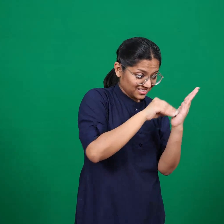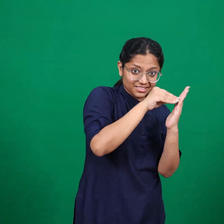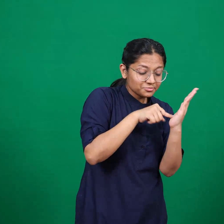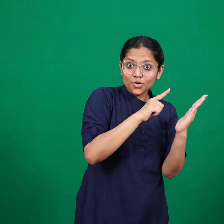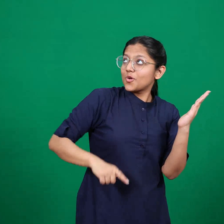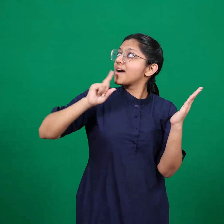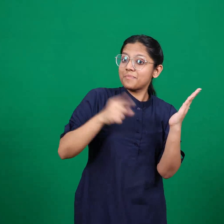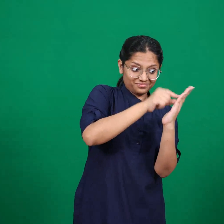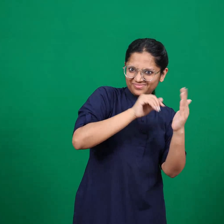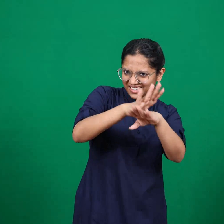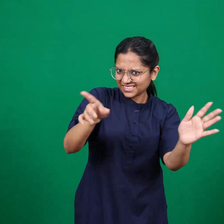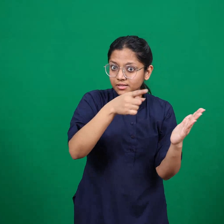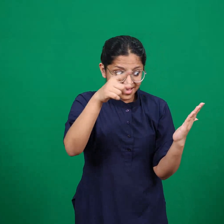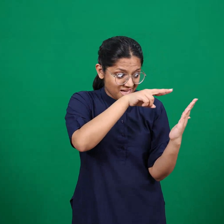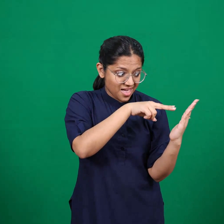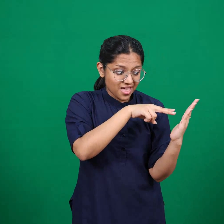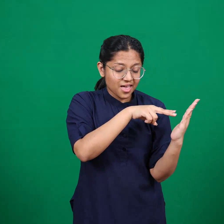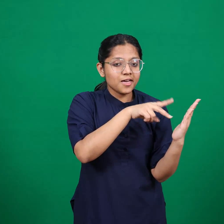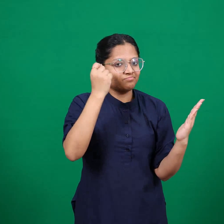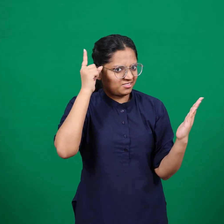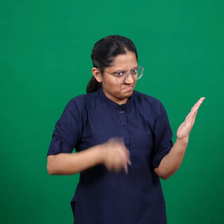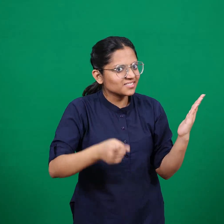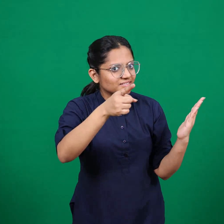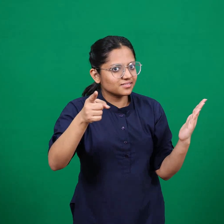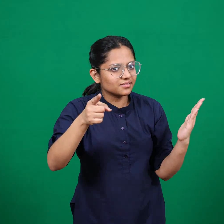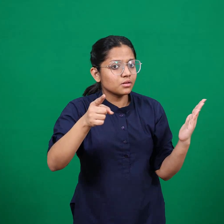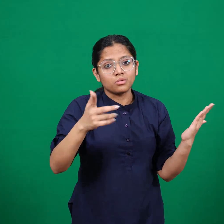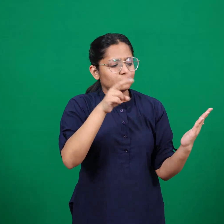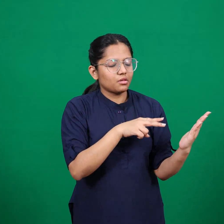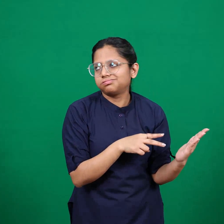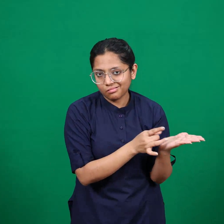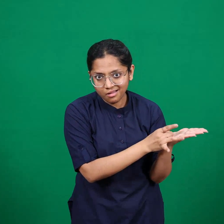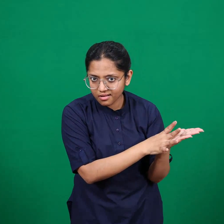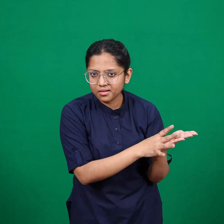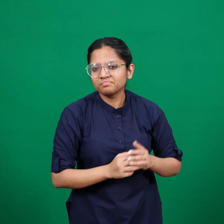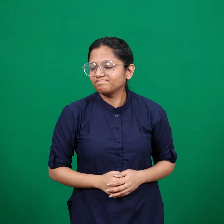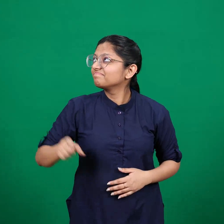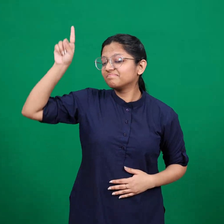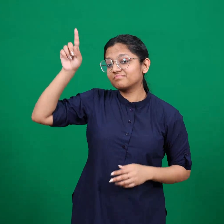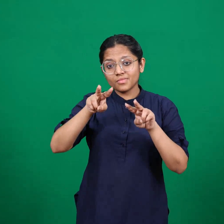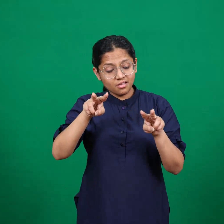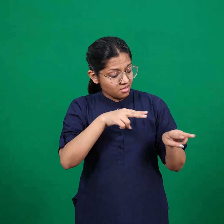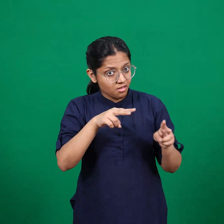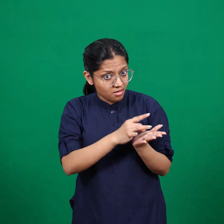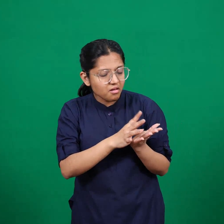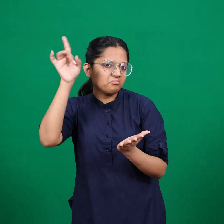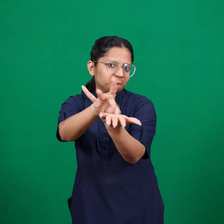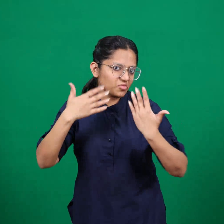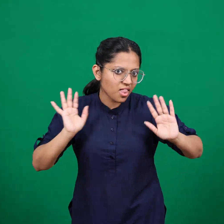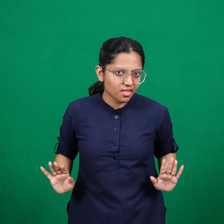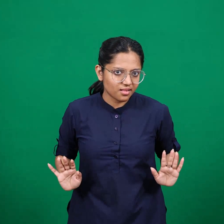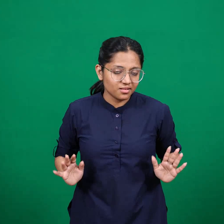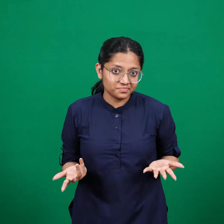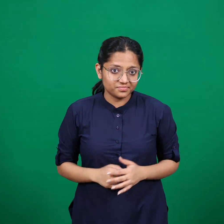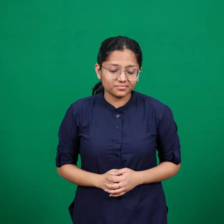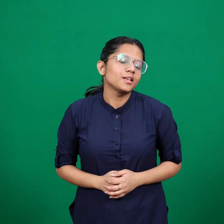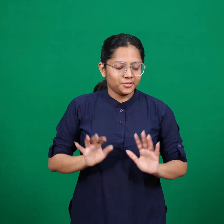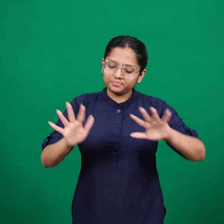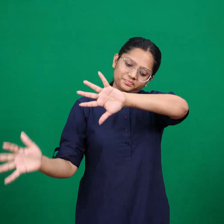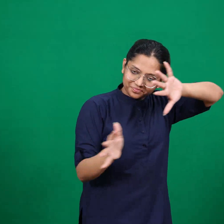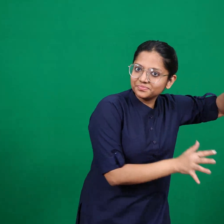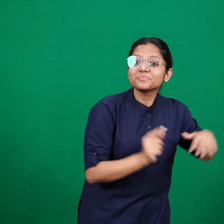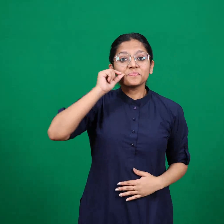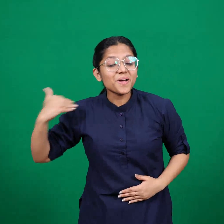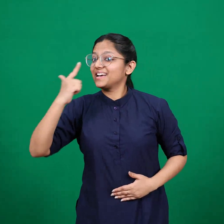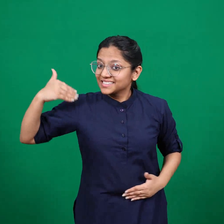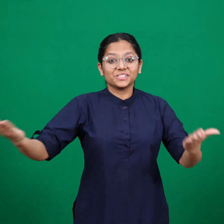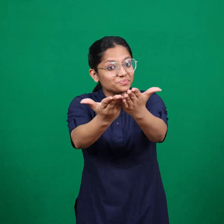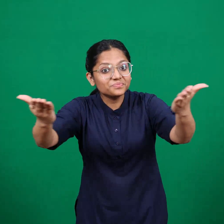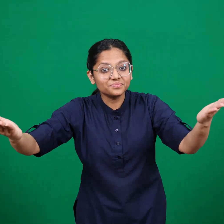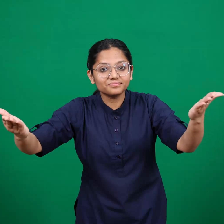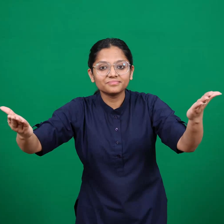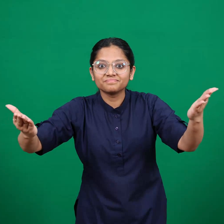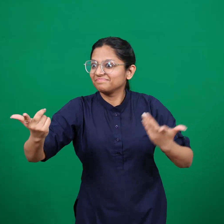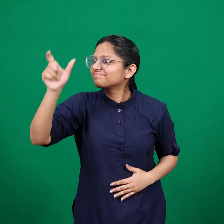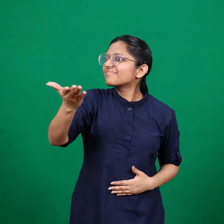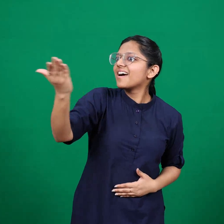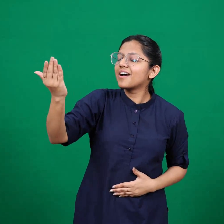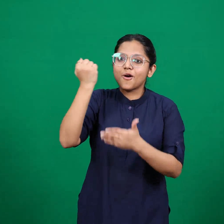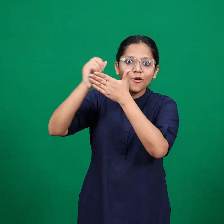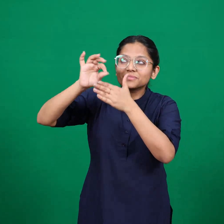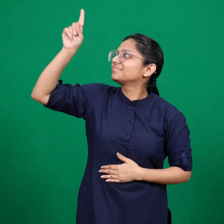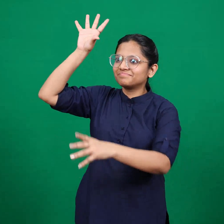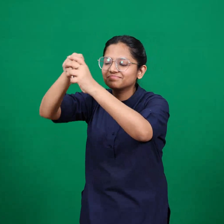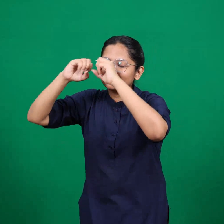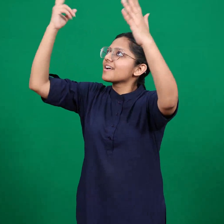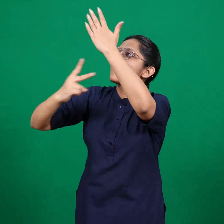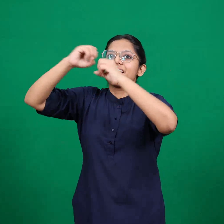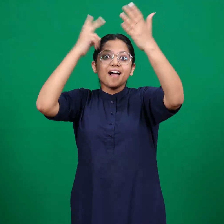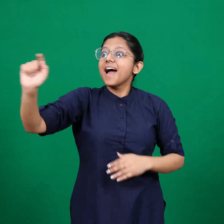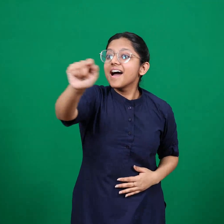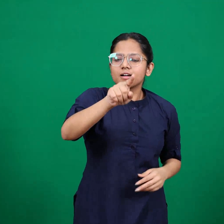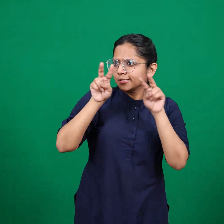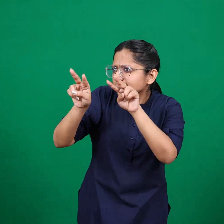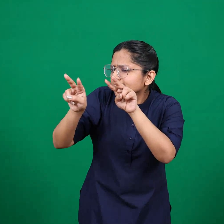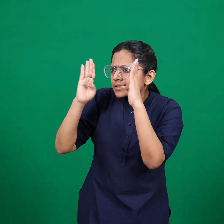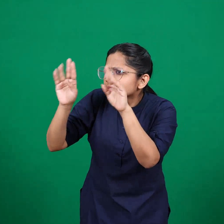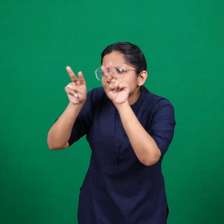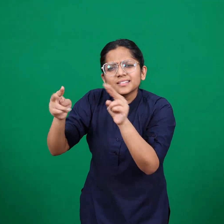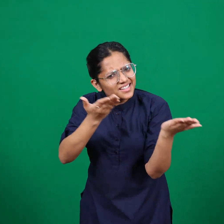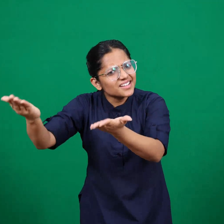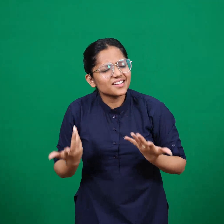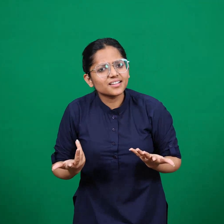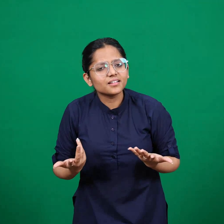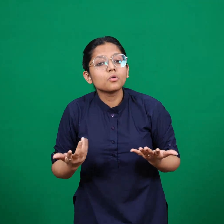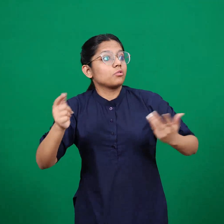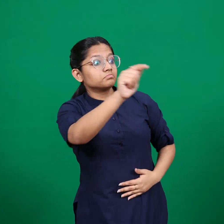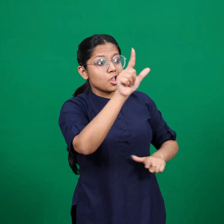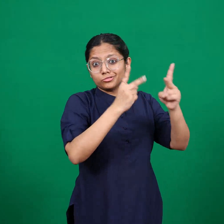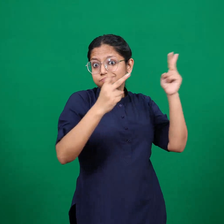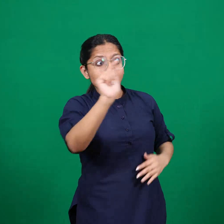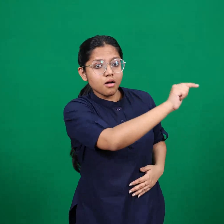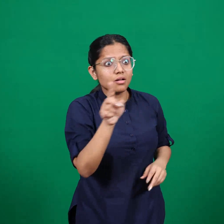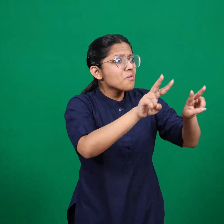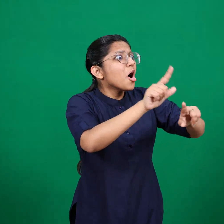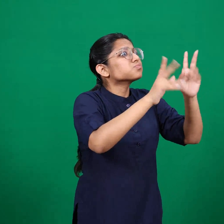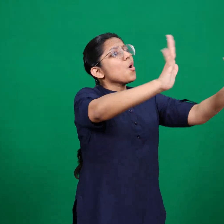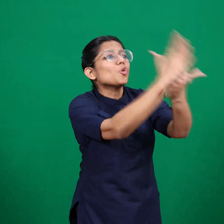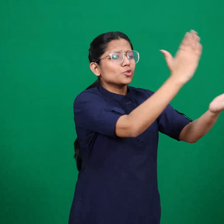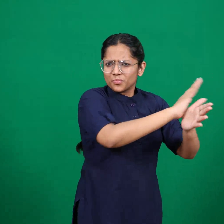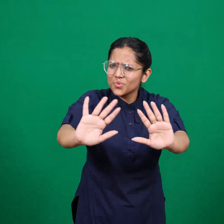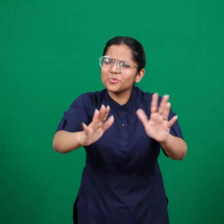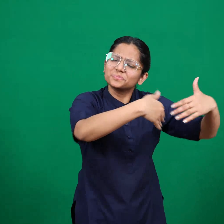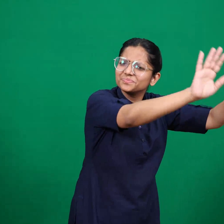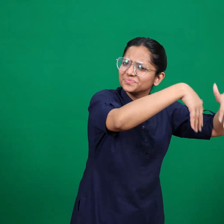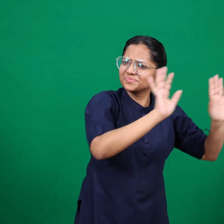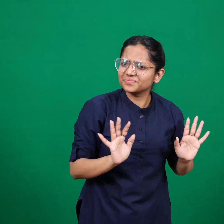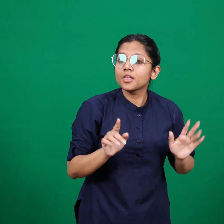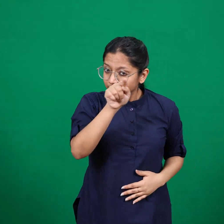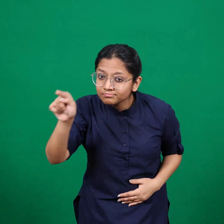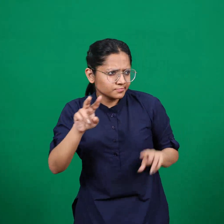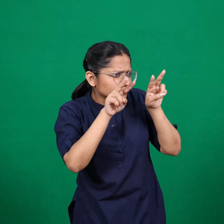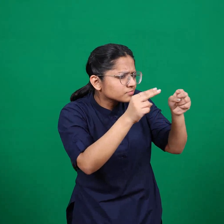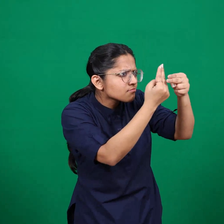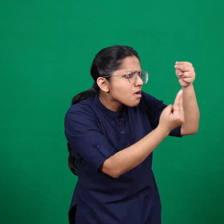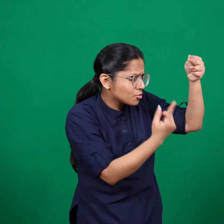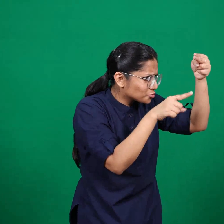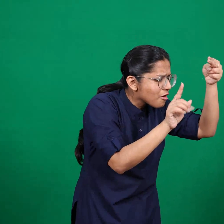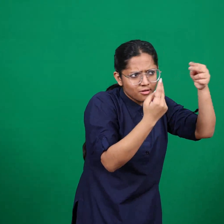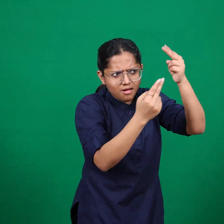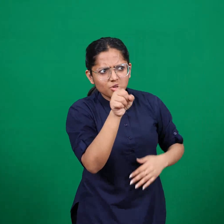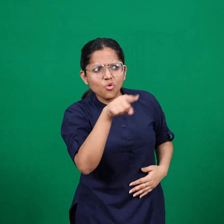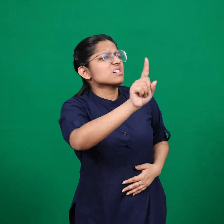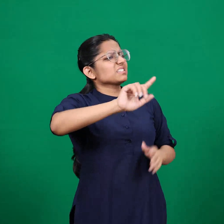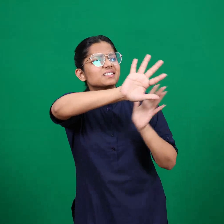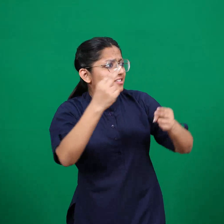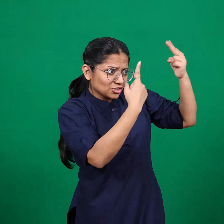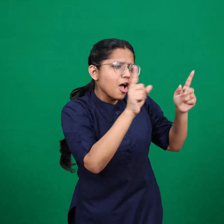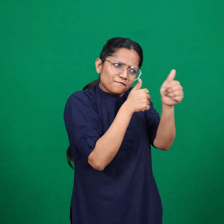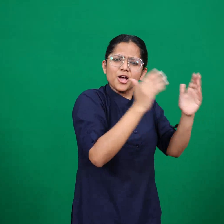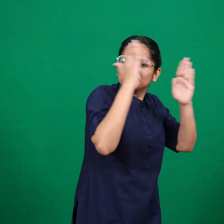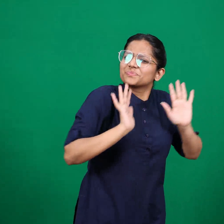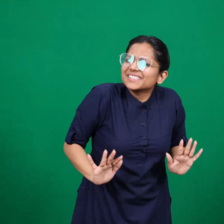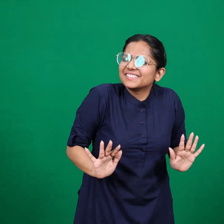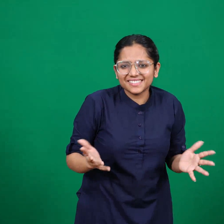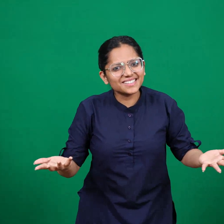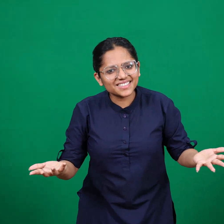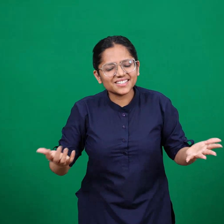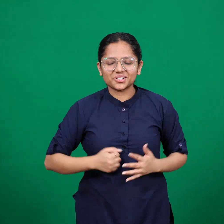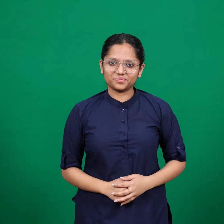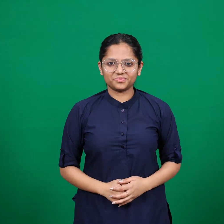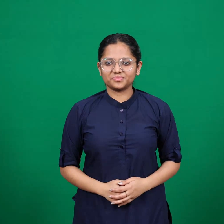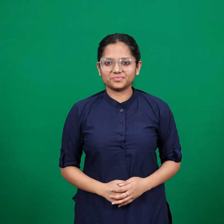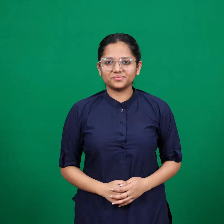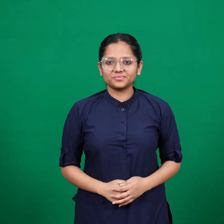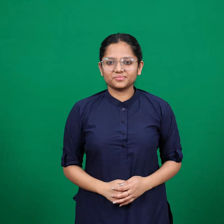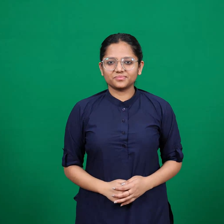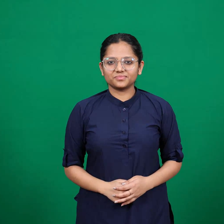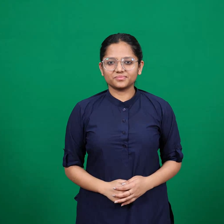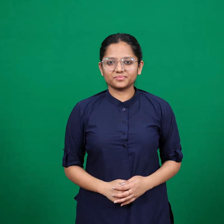But if anyone ignores this, he himself will be ignored. So, my brothers, be eager to prophesy, and do not forbid speaking in tongues. But everything must be done in a proper and orderly manner.